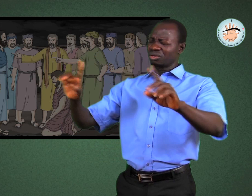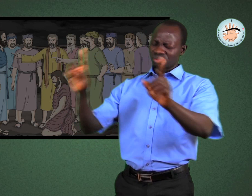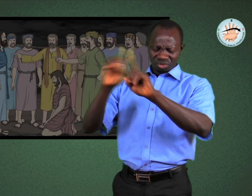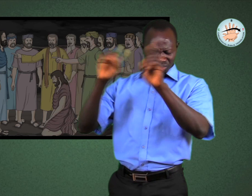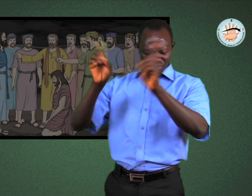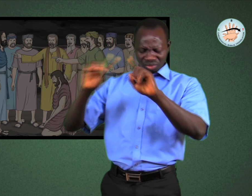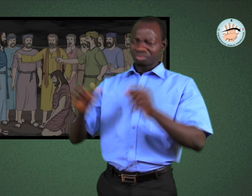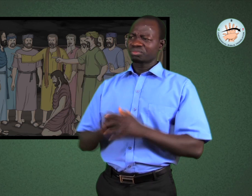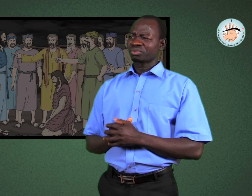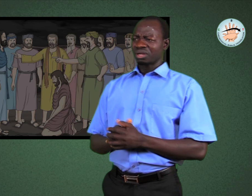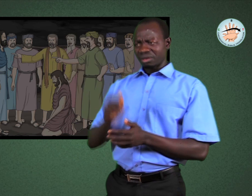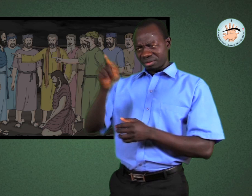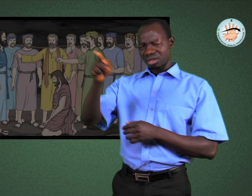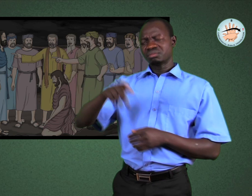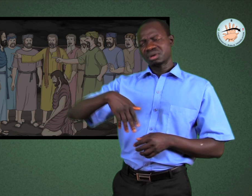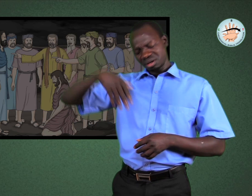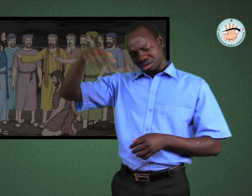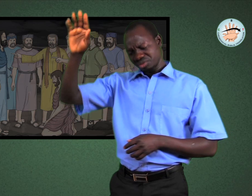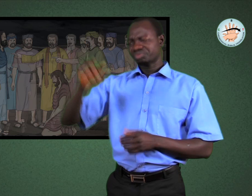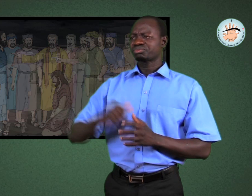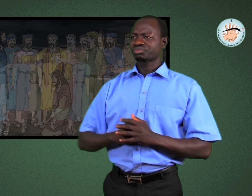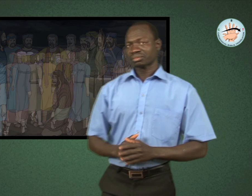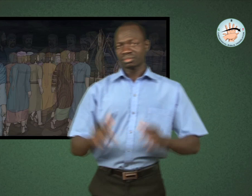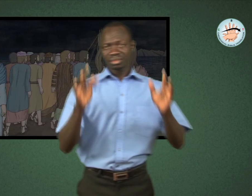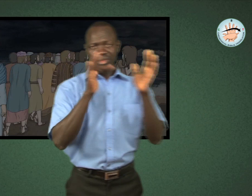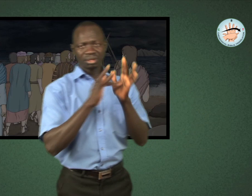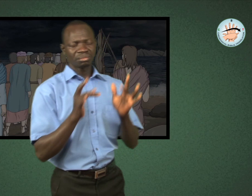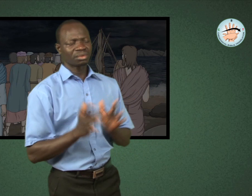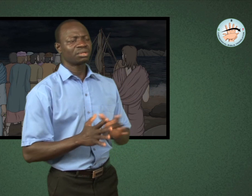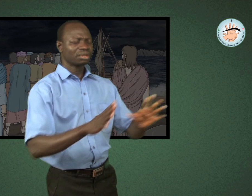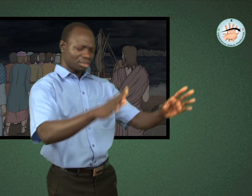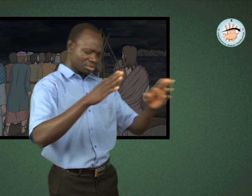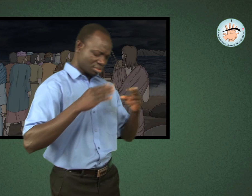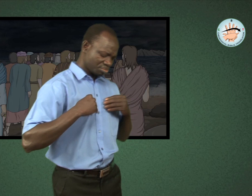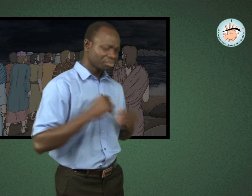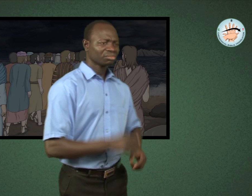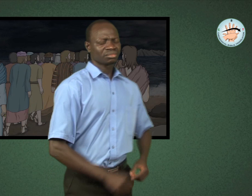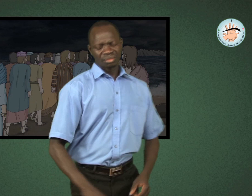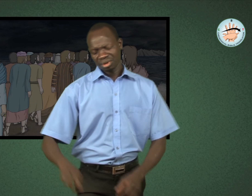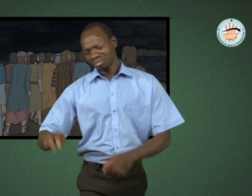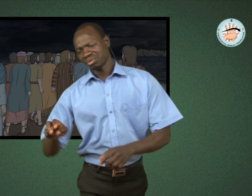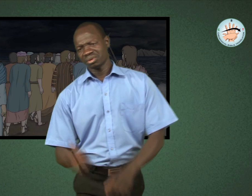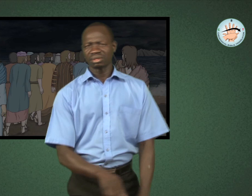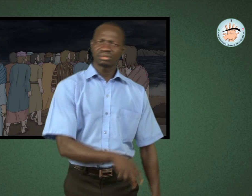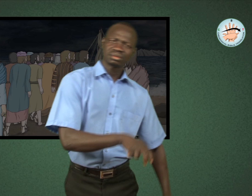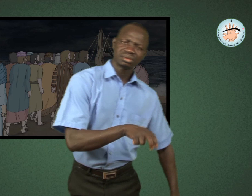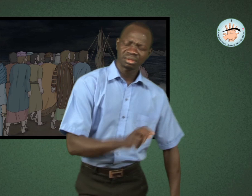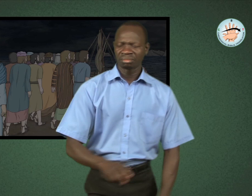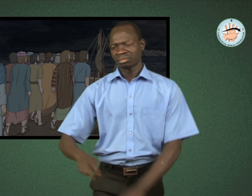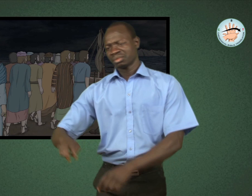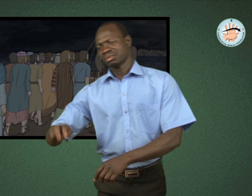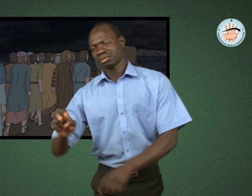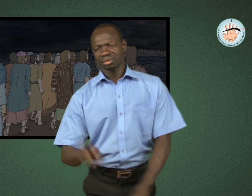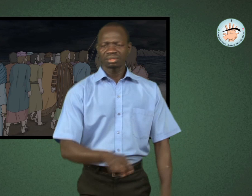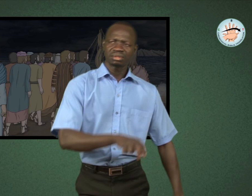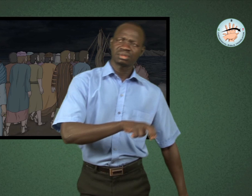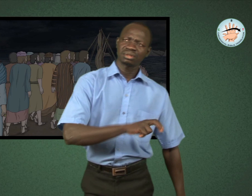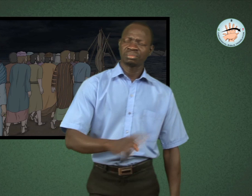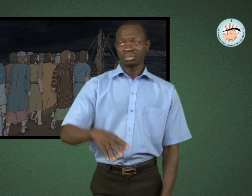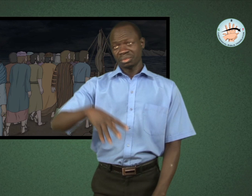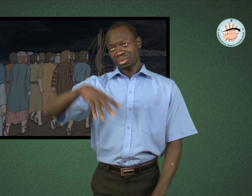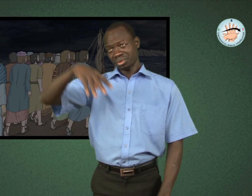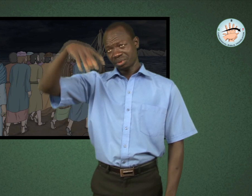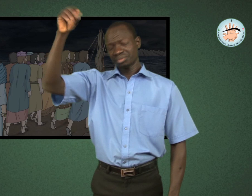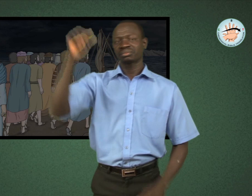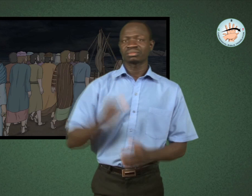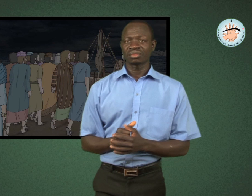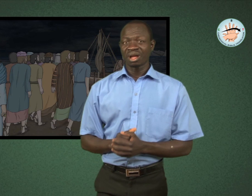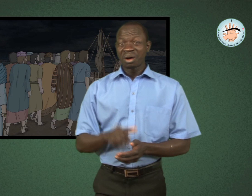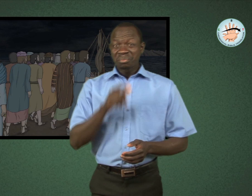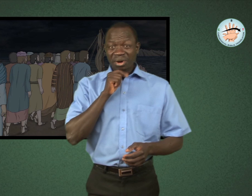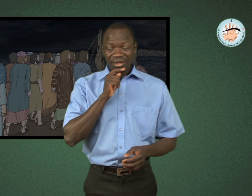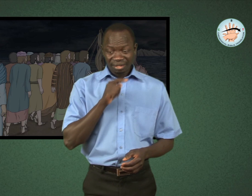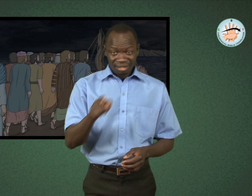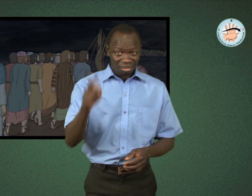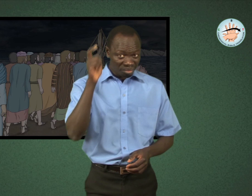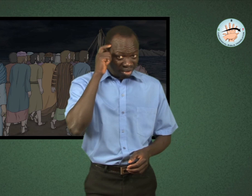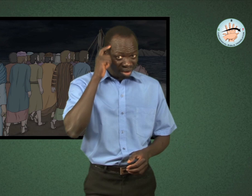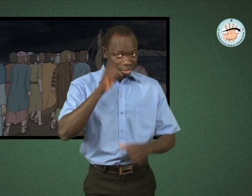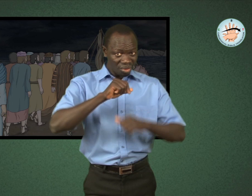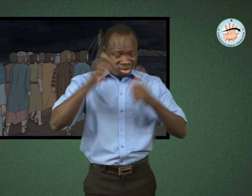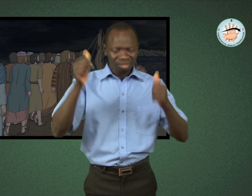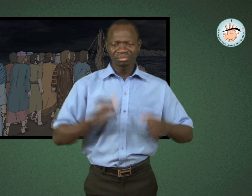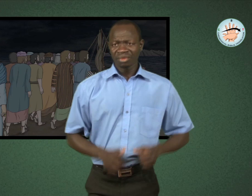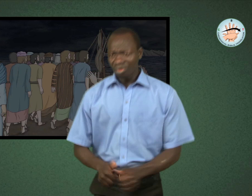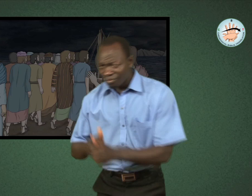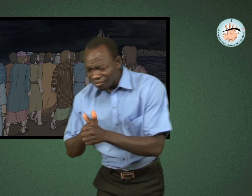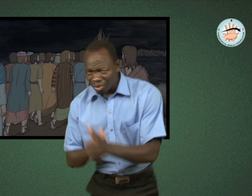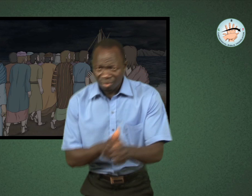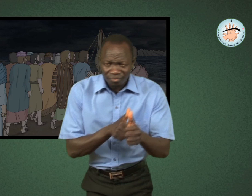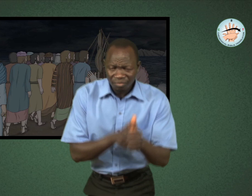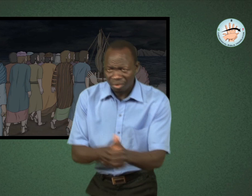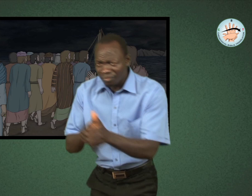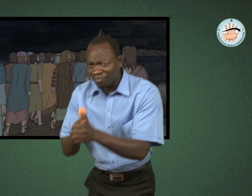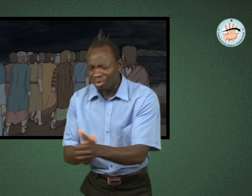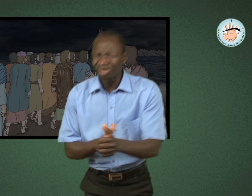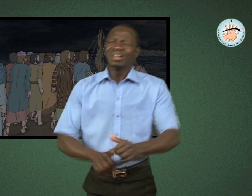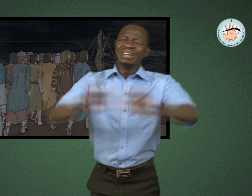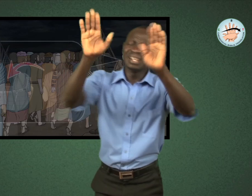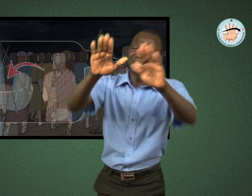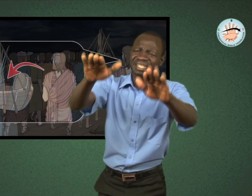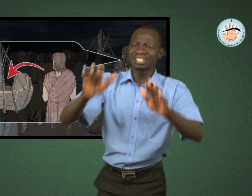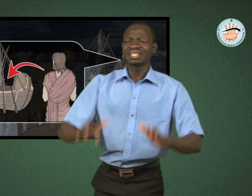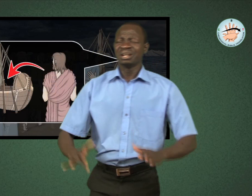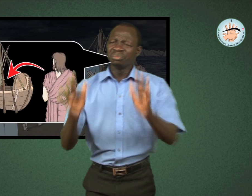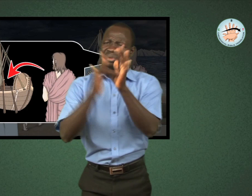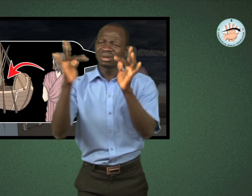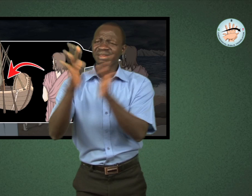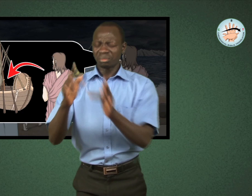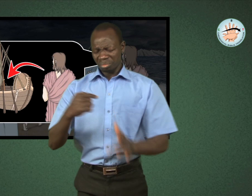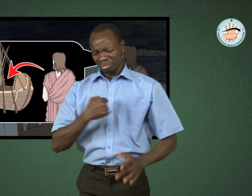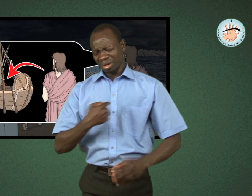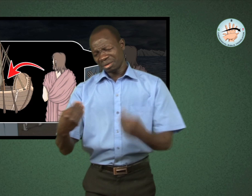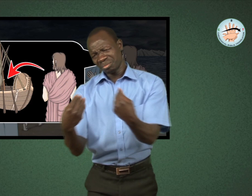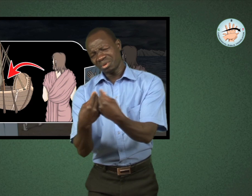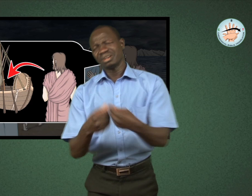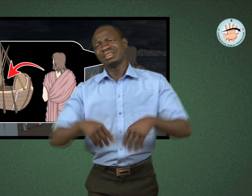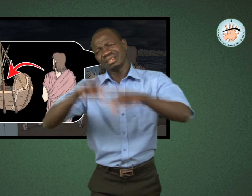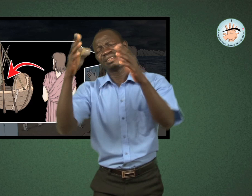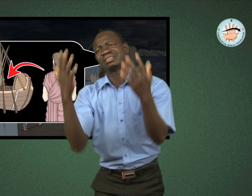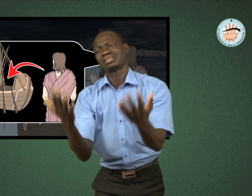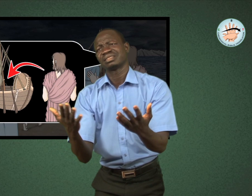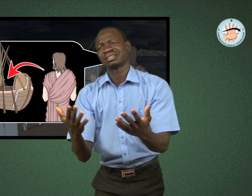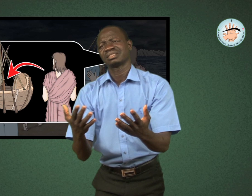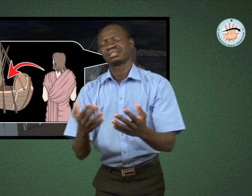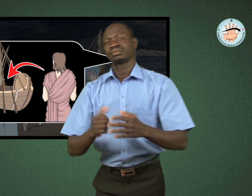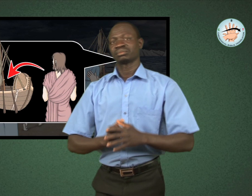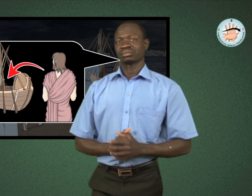And the people began to beg Jesus to leave their region.